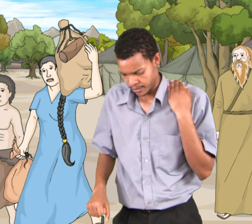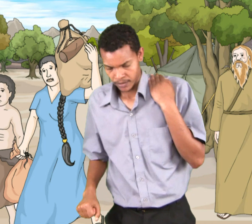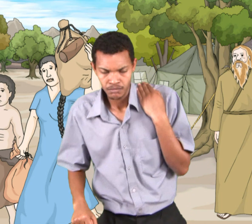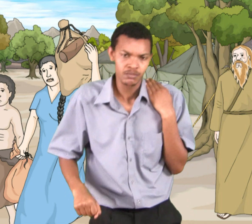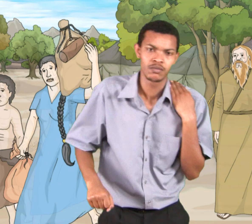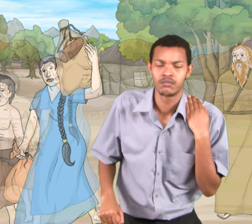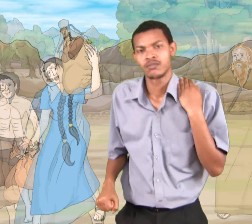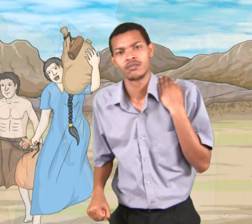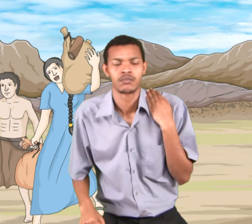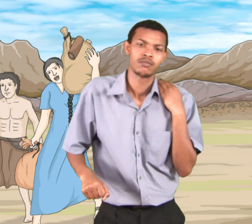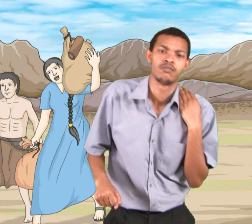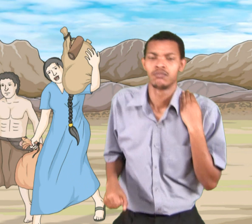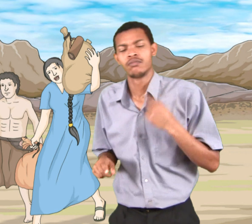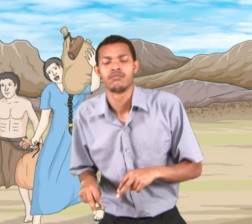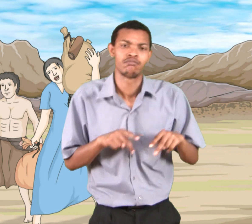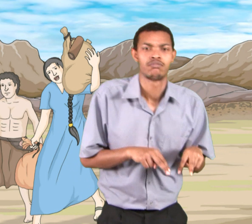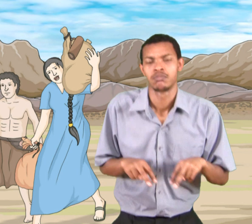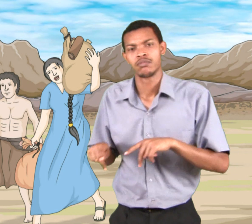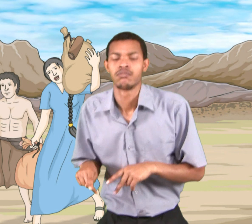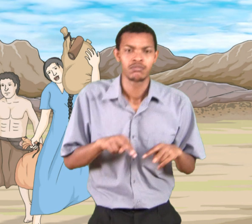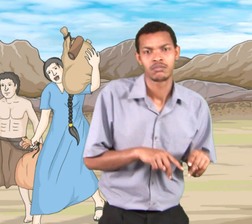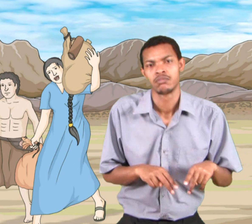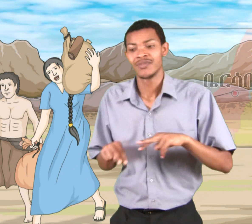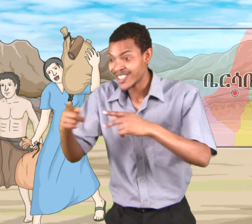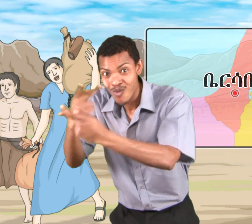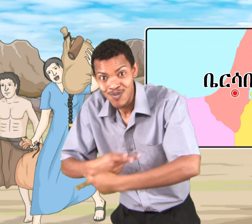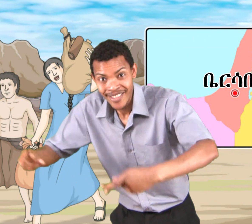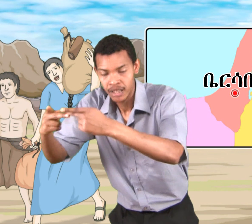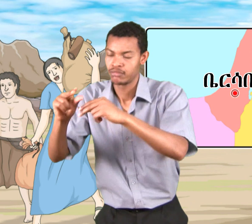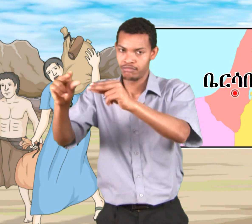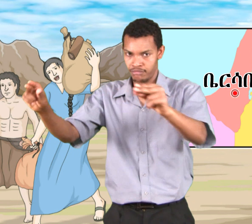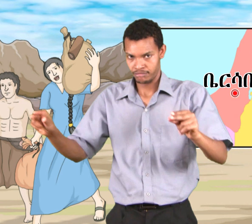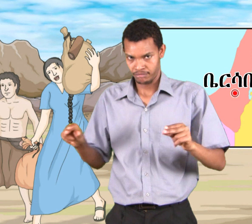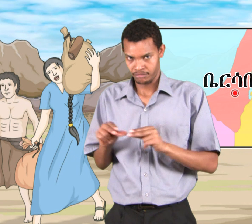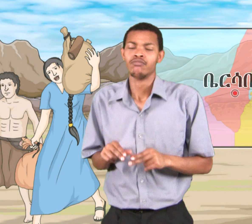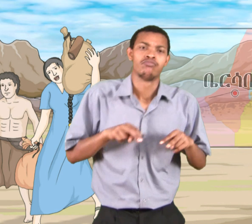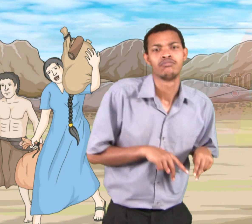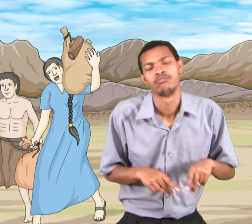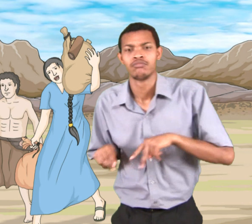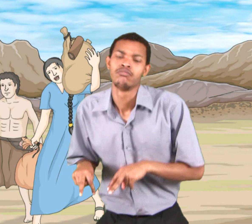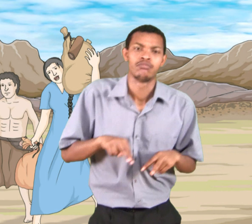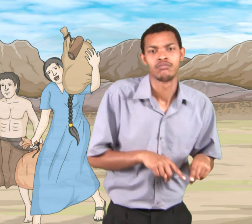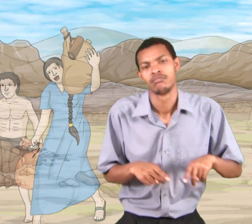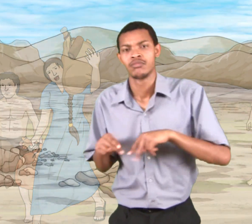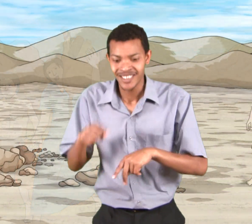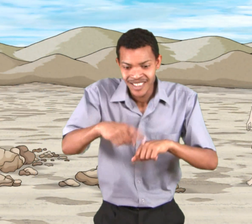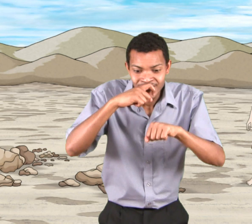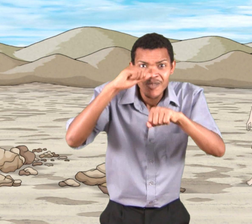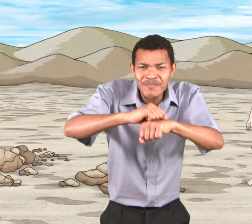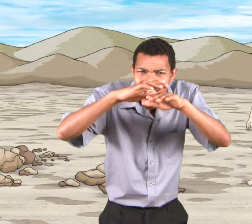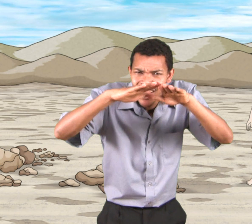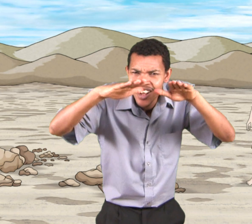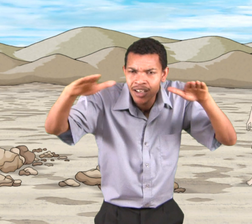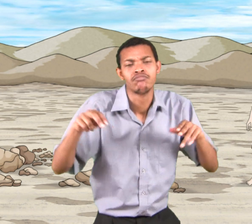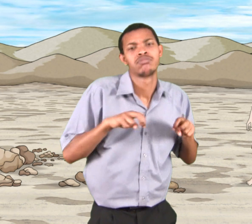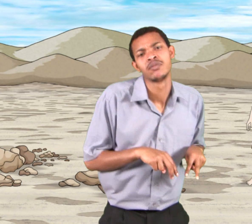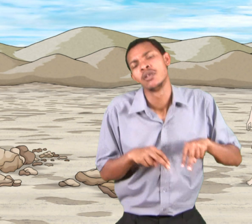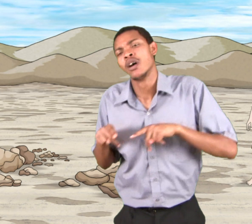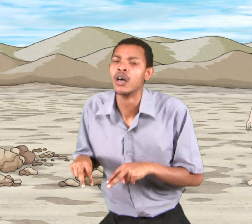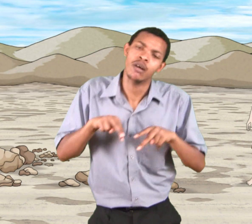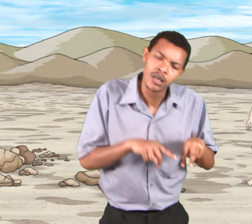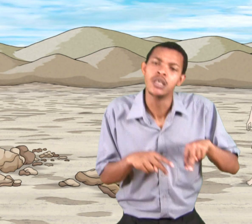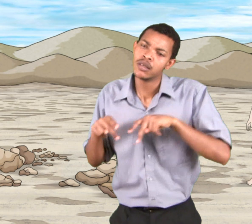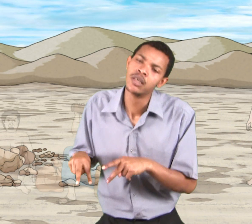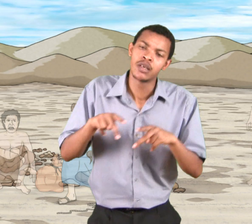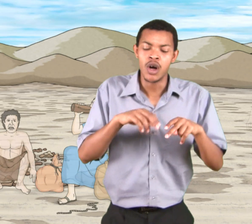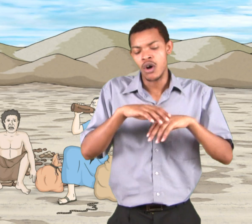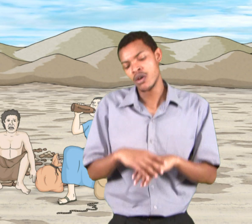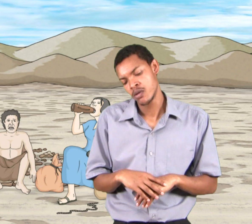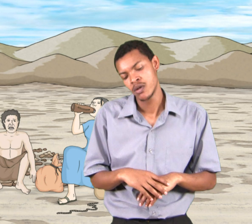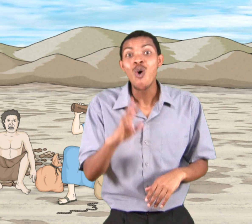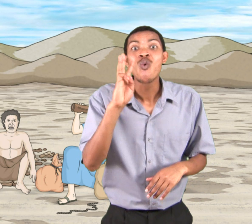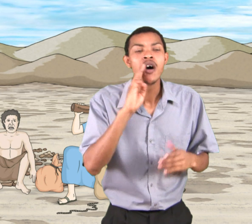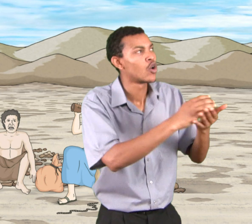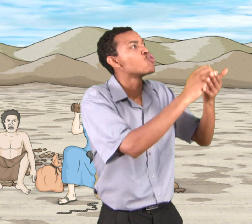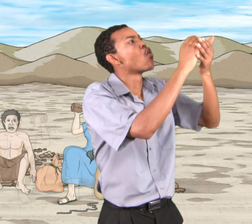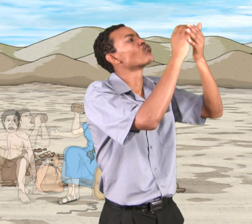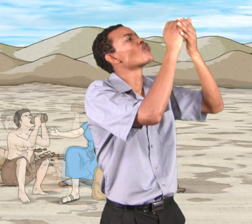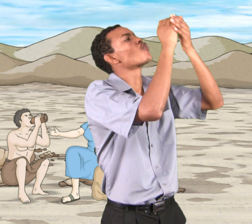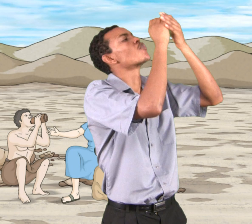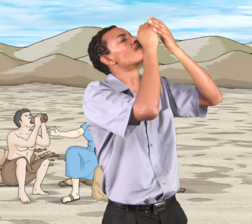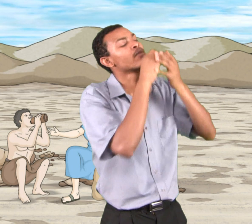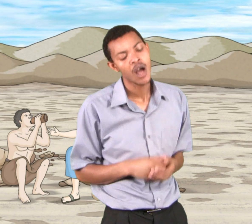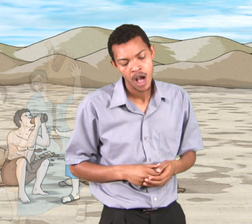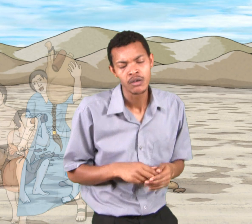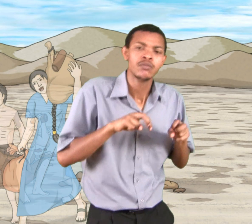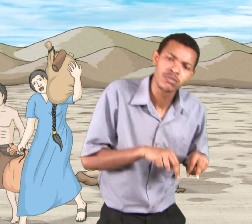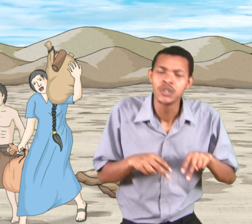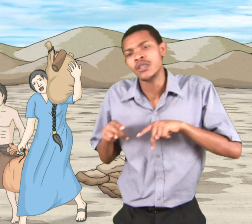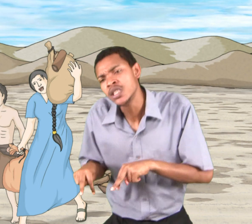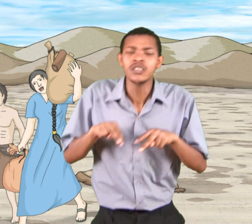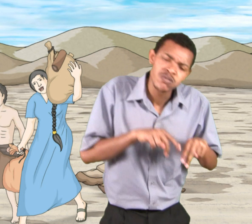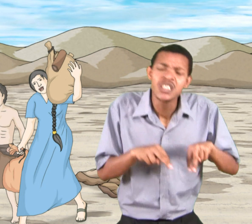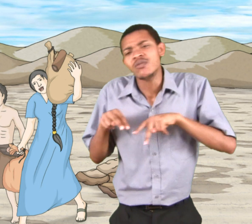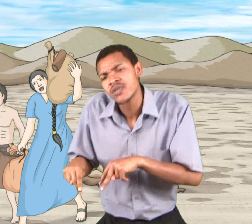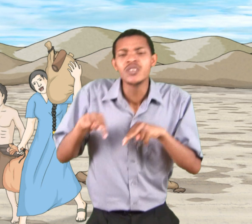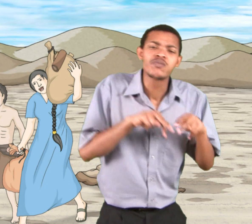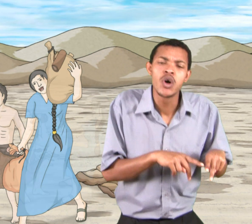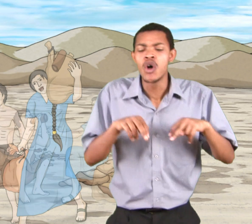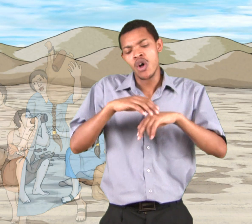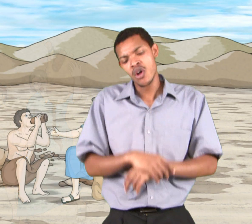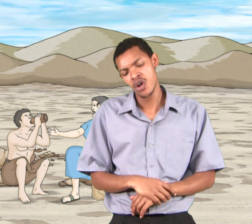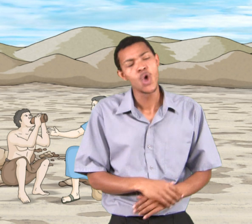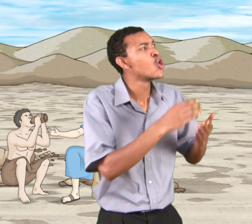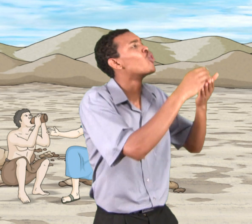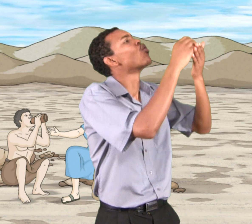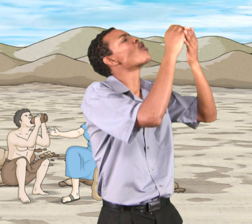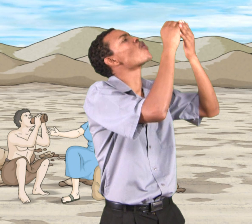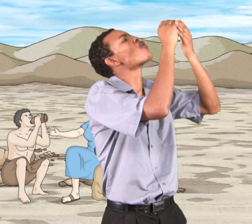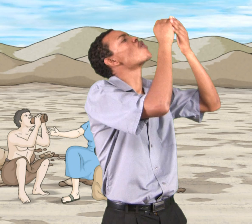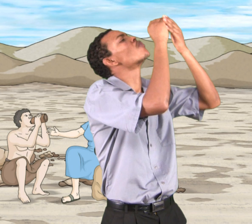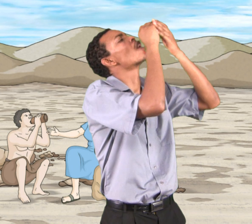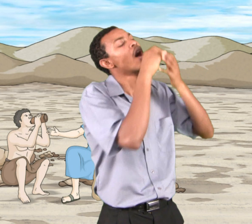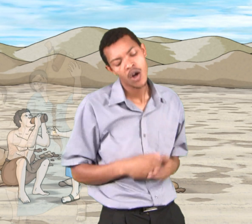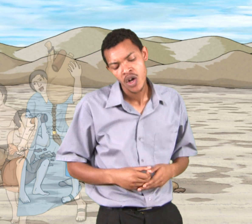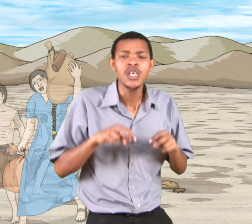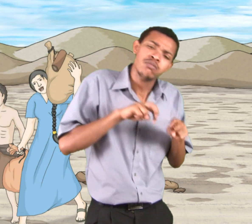She left and wandered in the Wilderness of Beersheba.